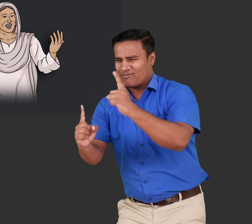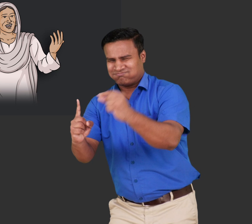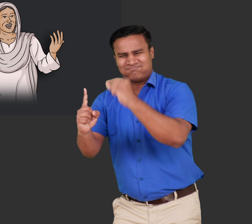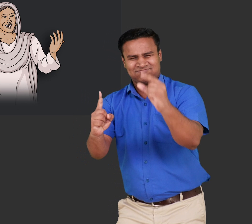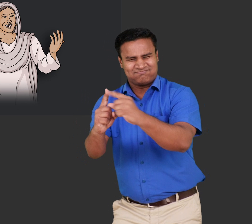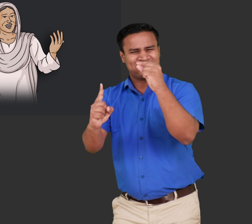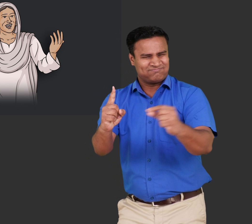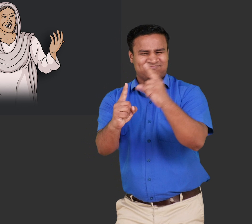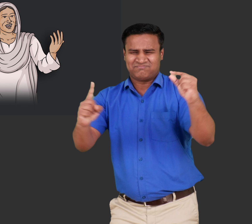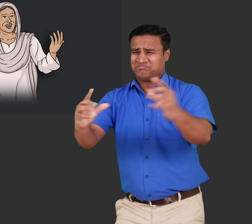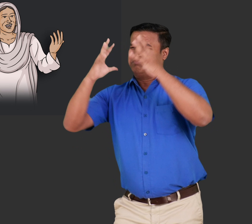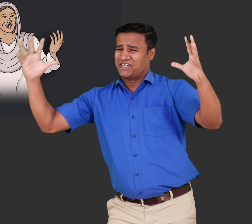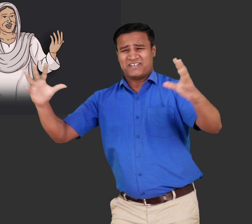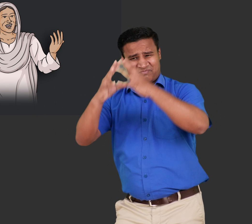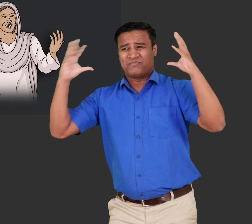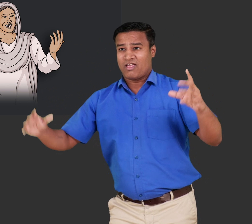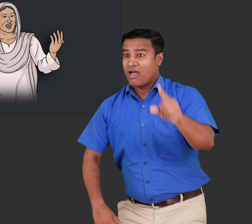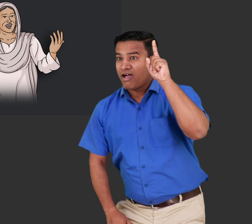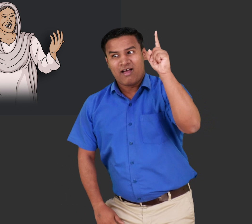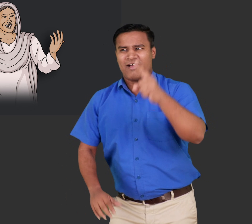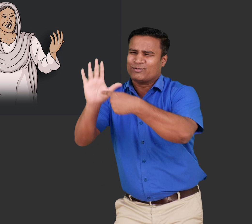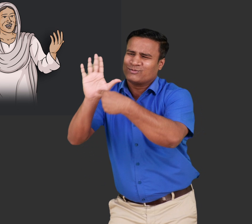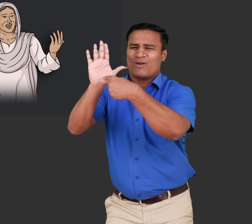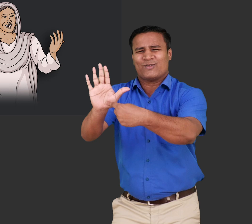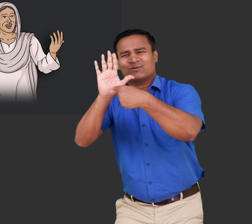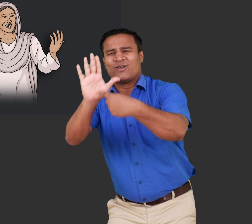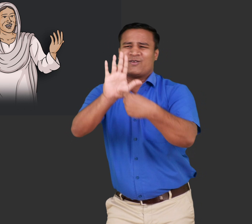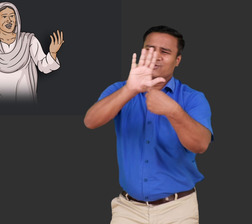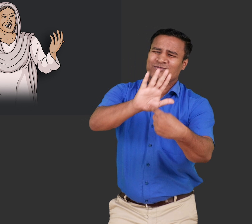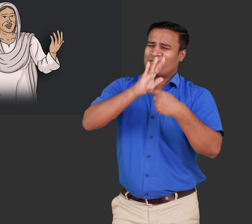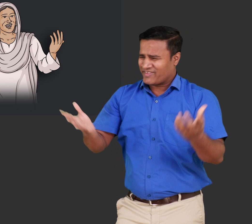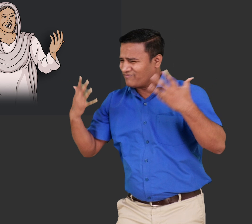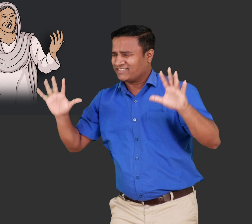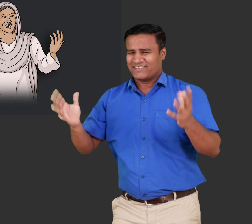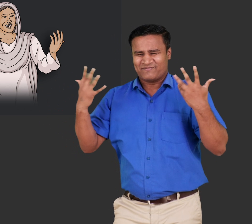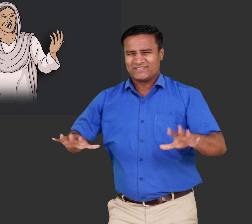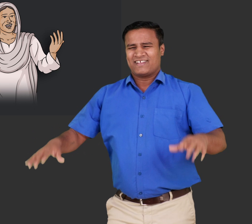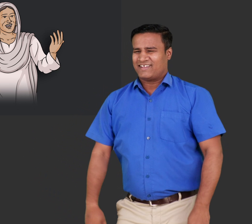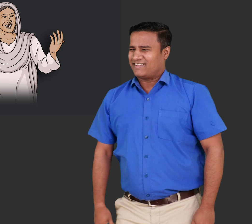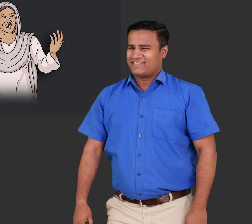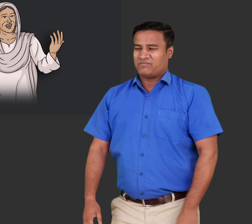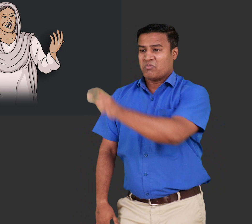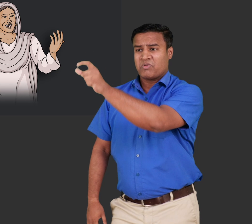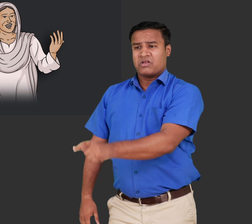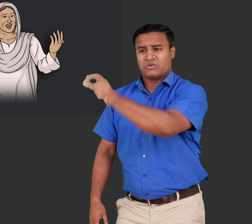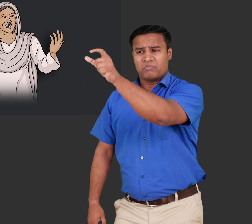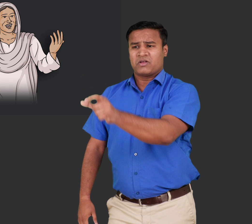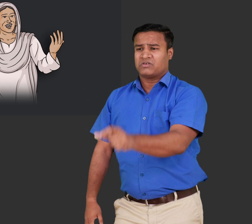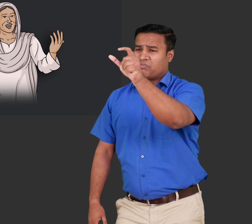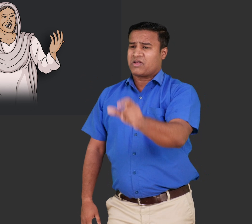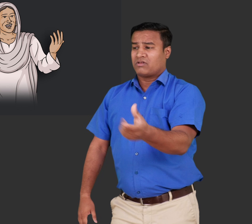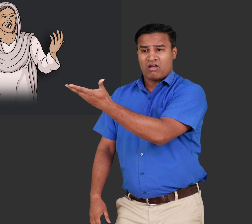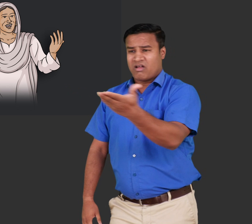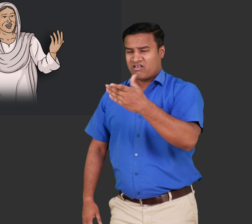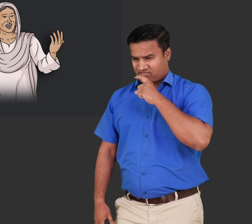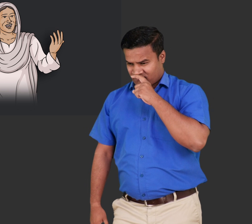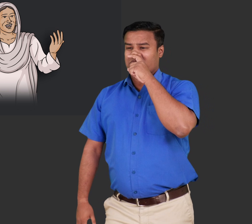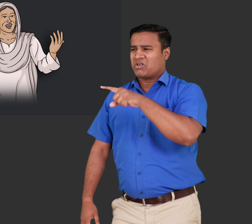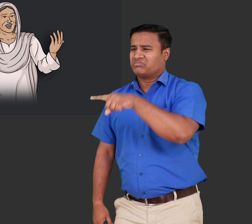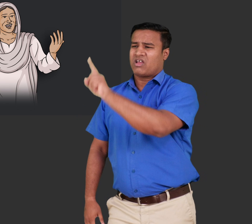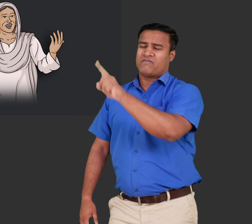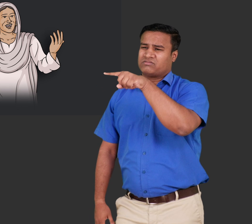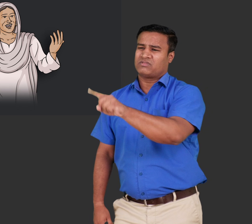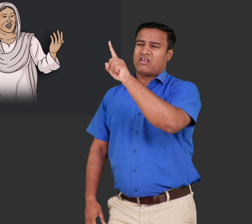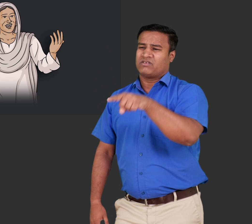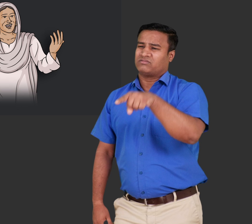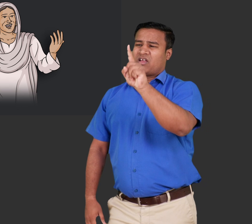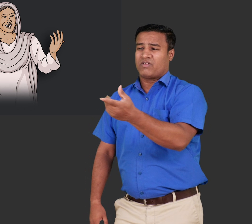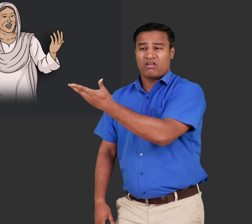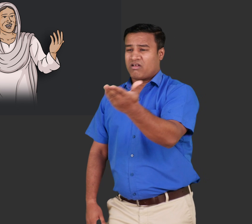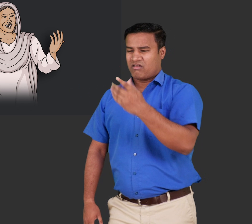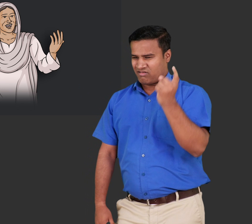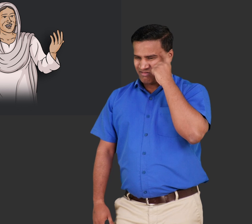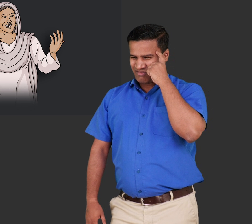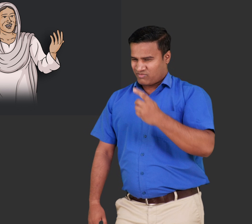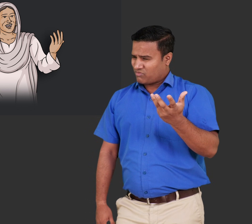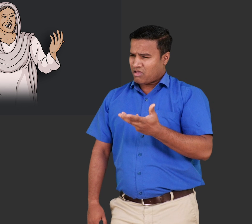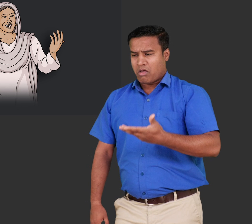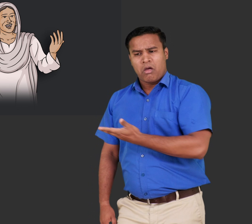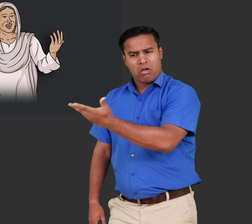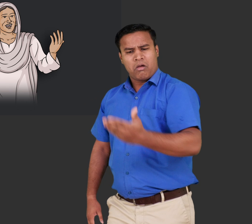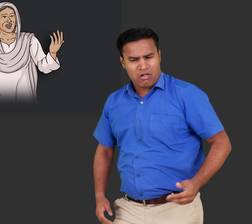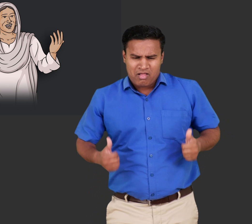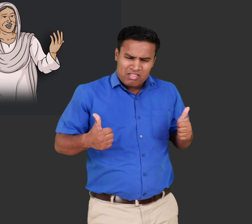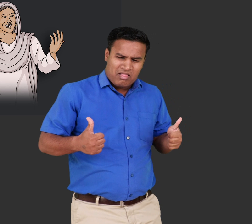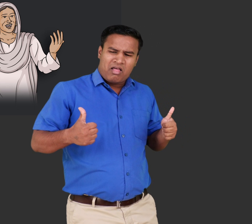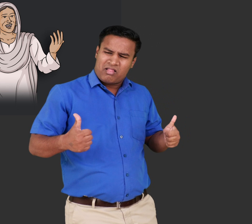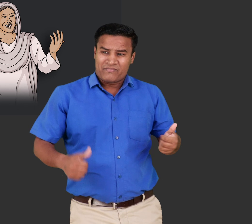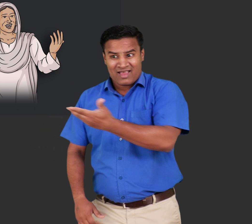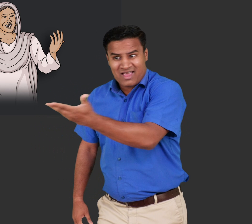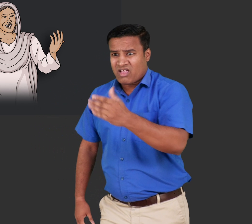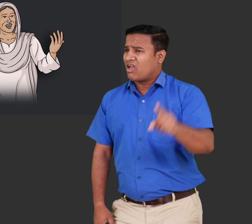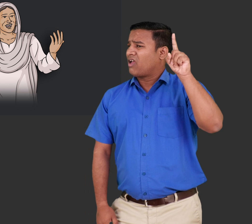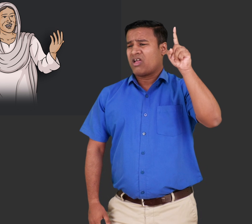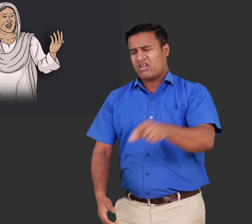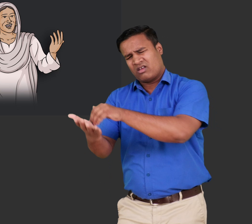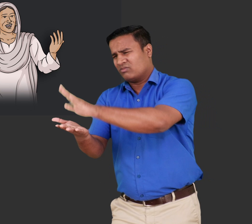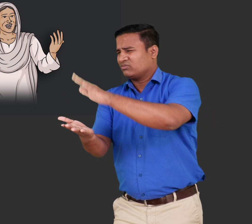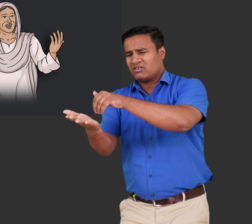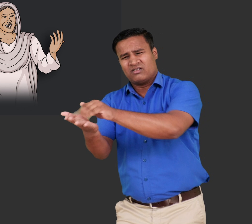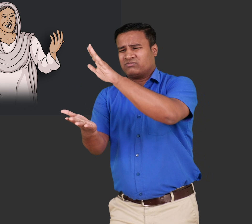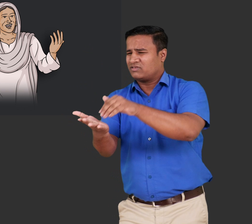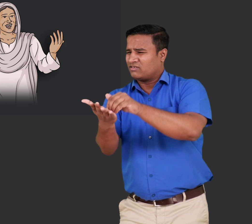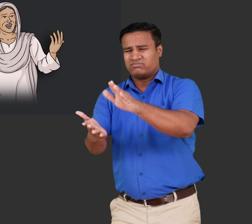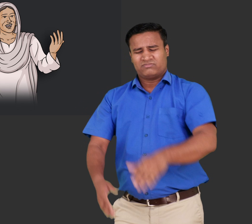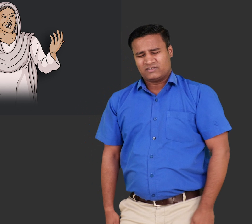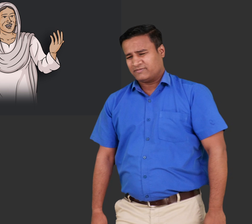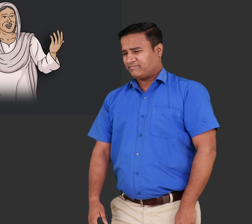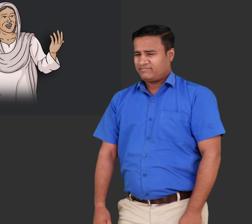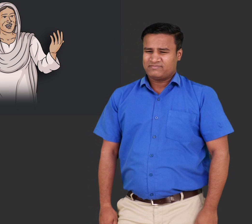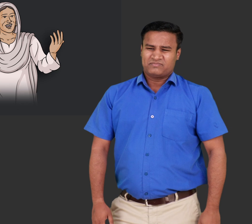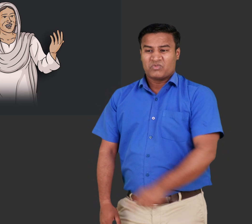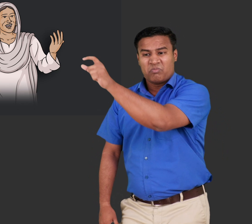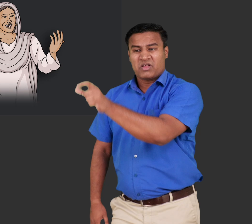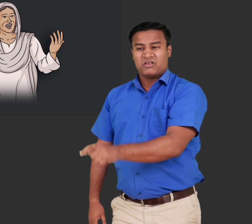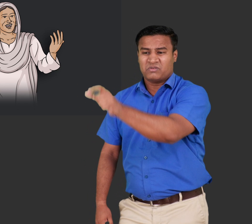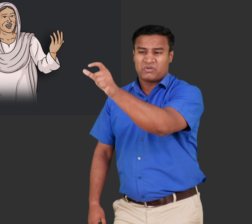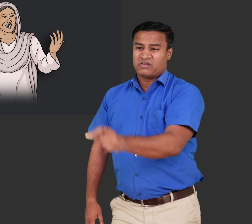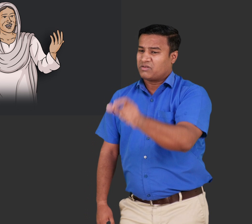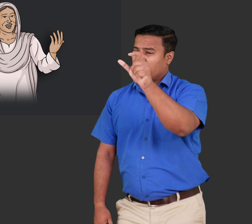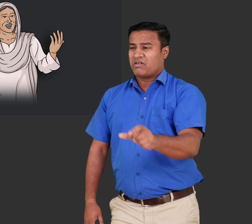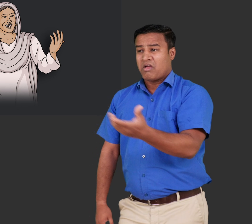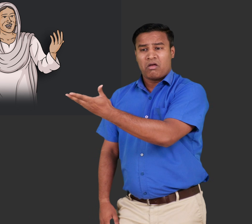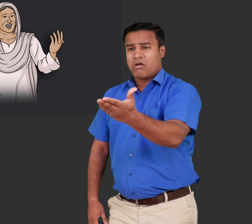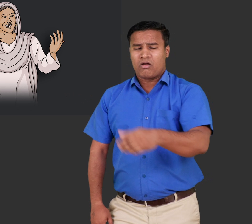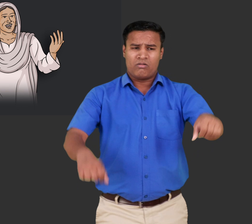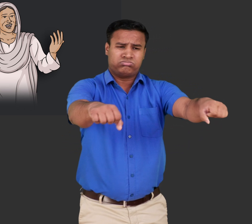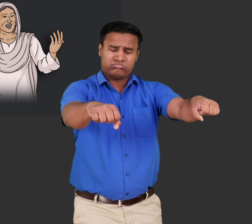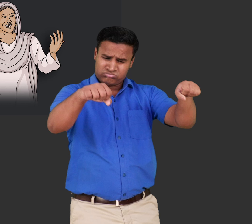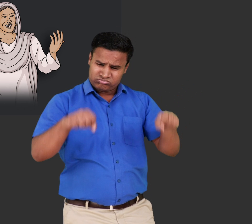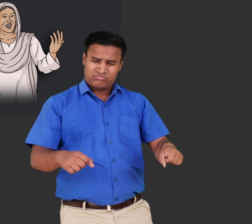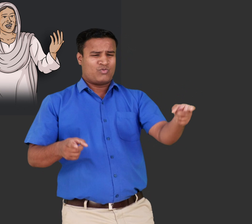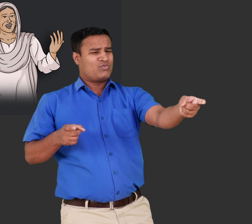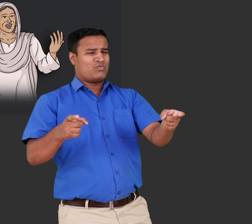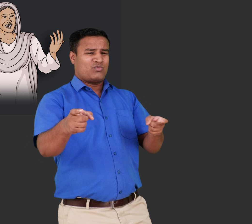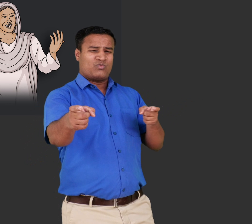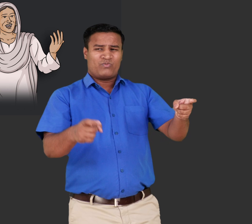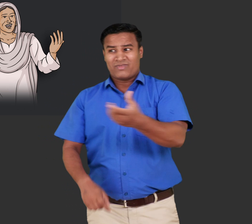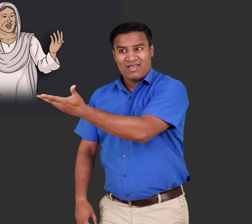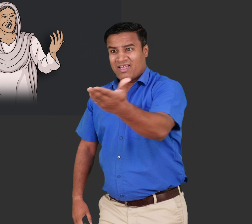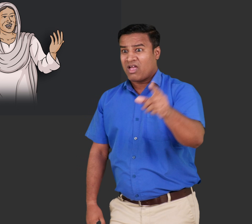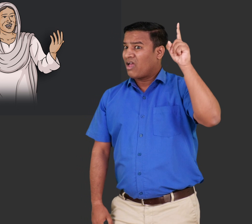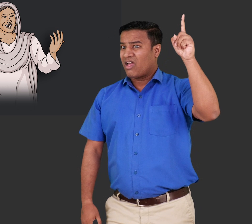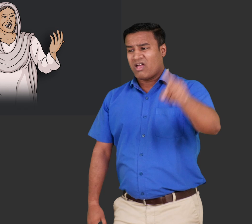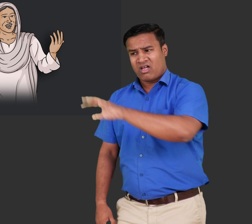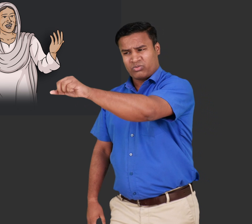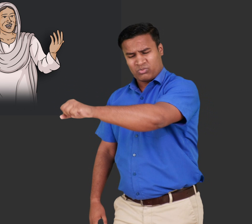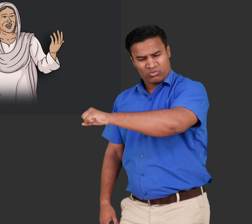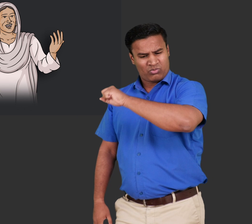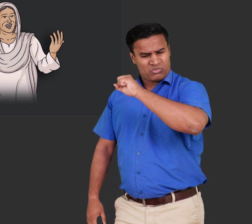He has scattered those who are proud in the thoughts of their hearts.